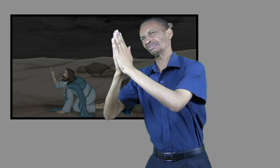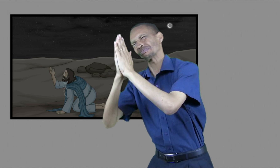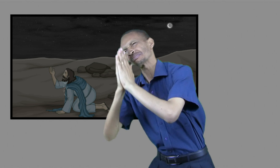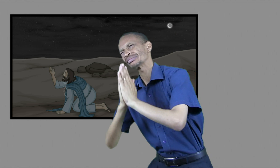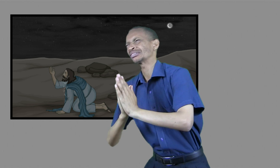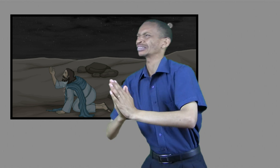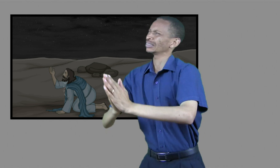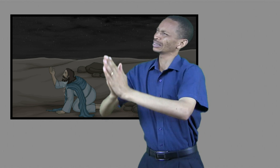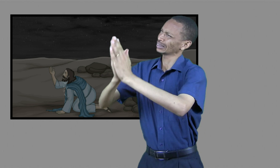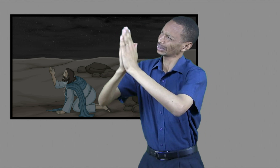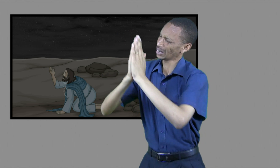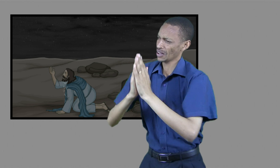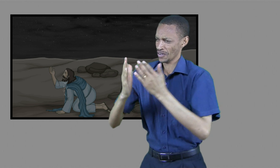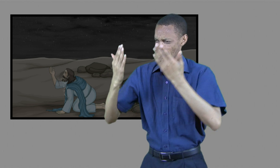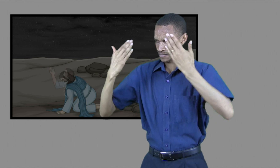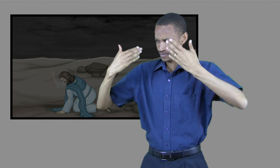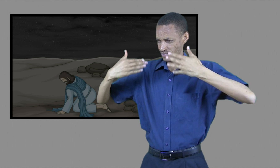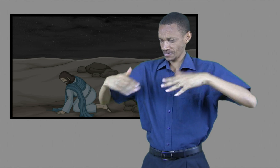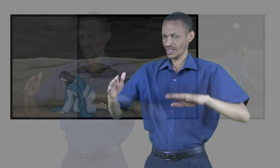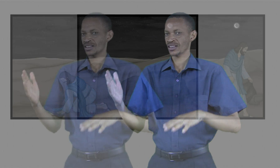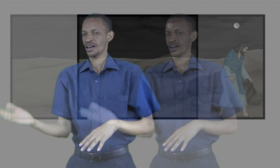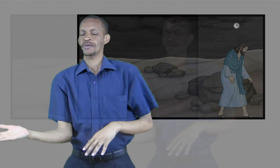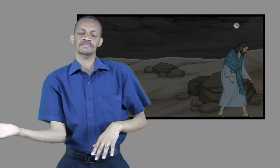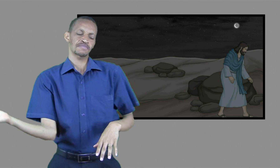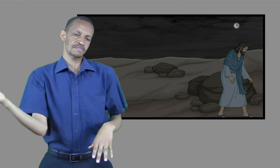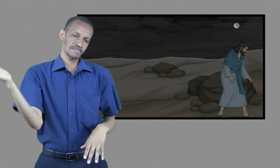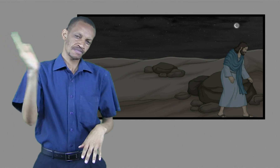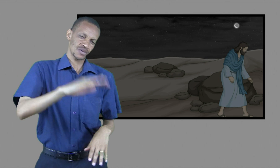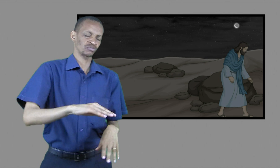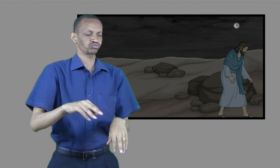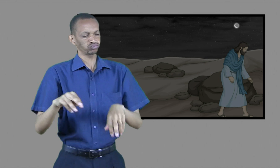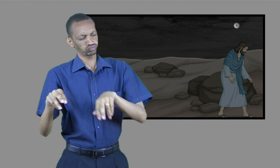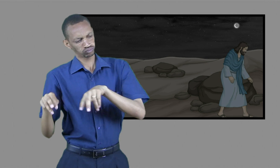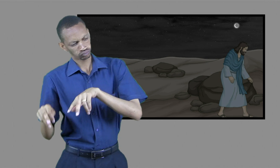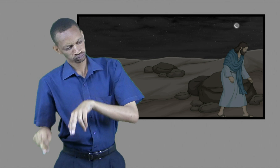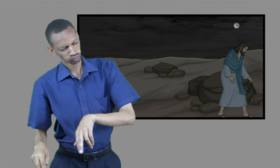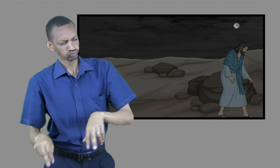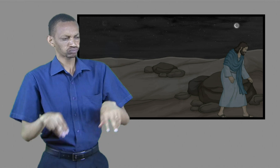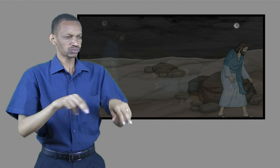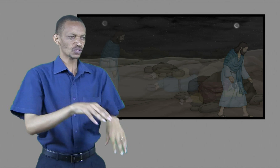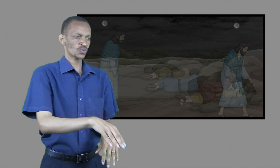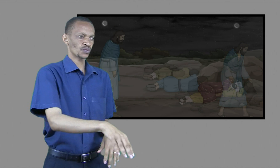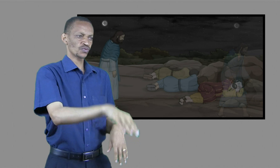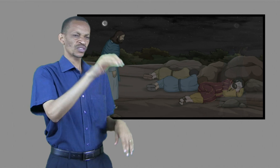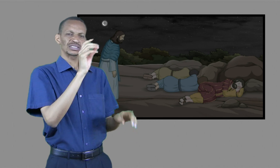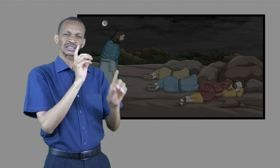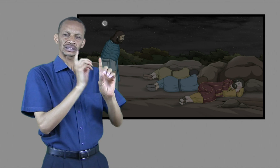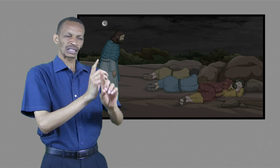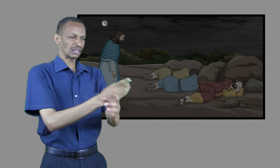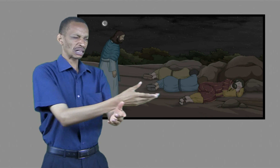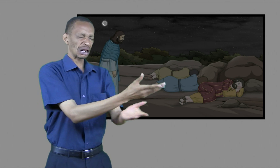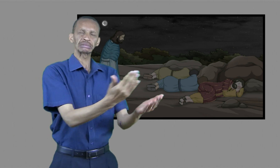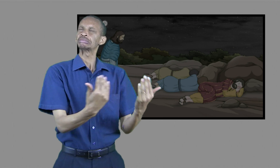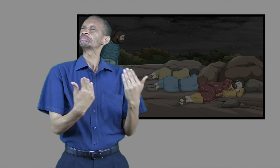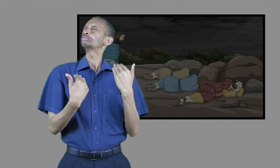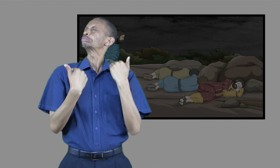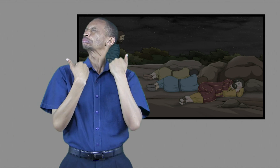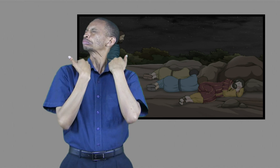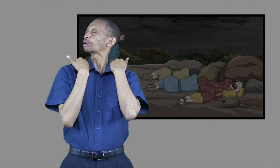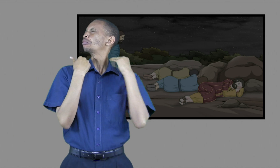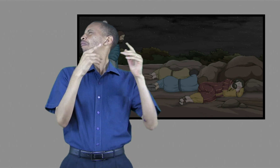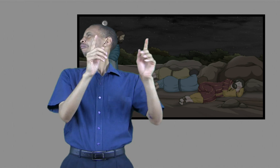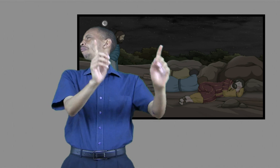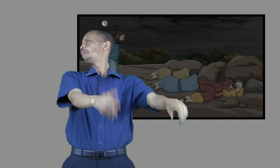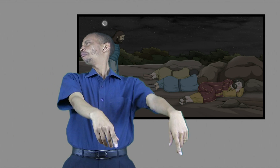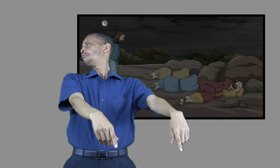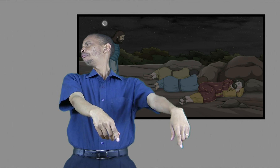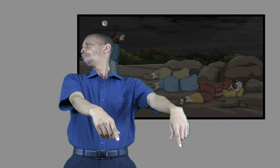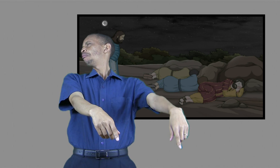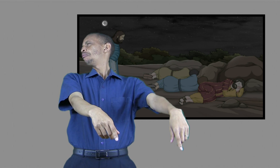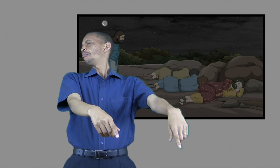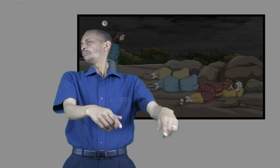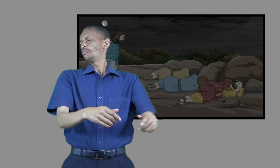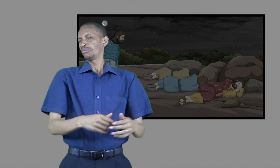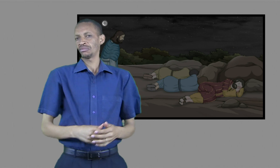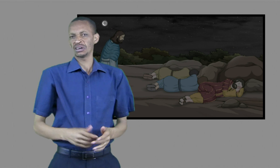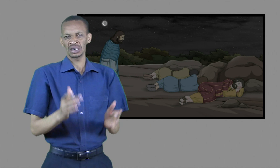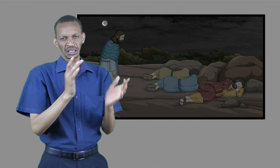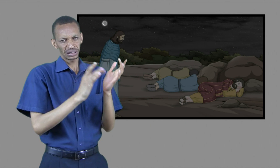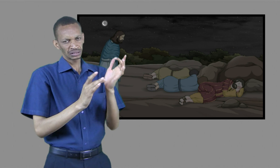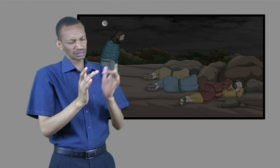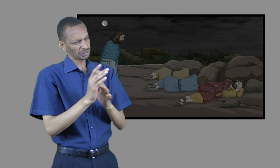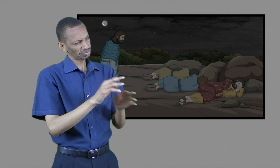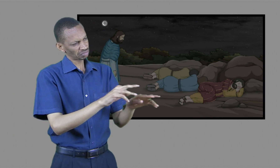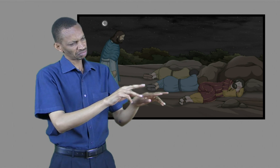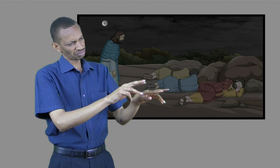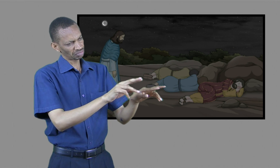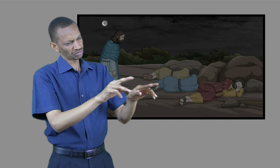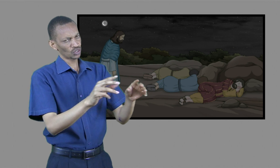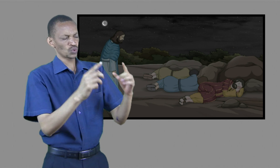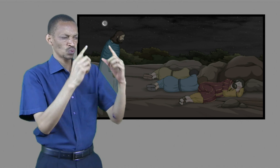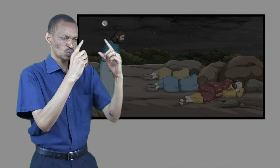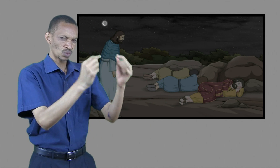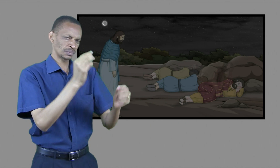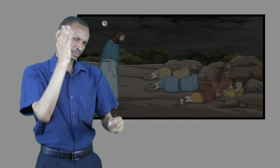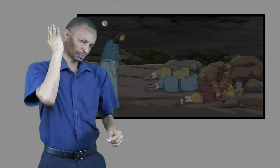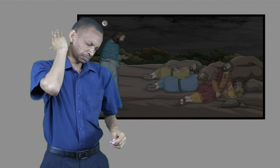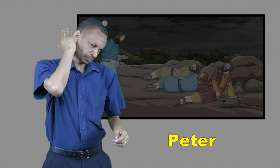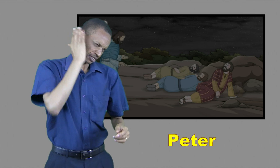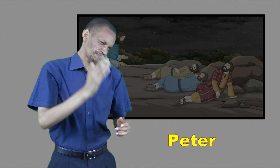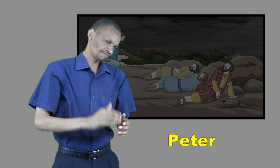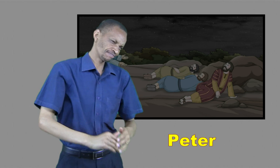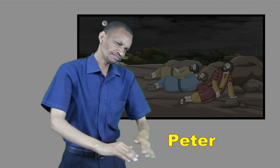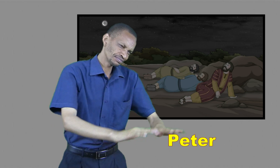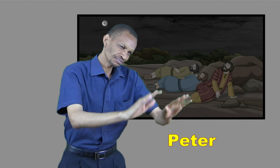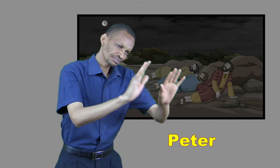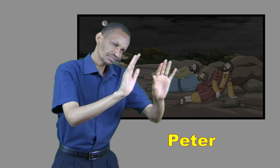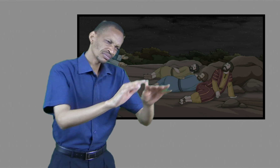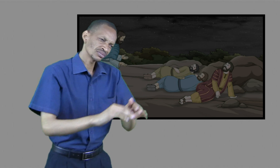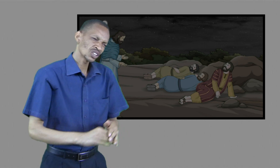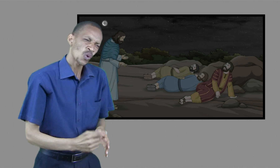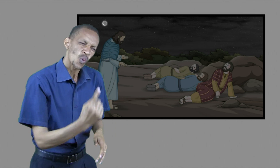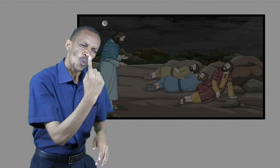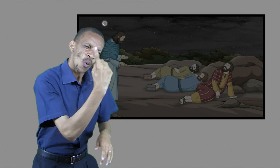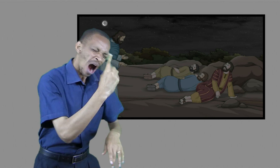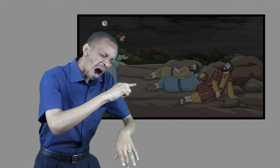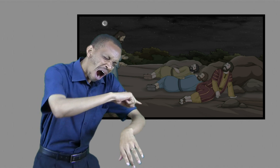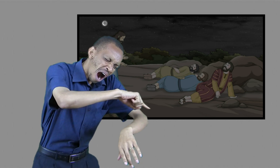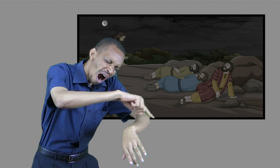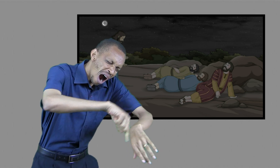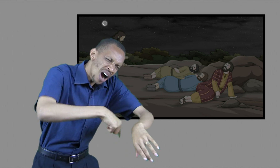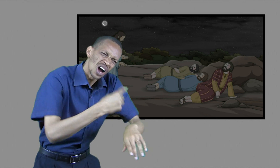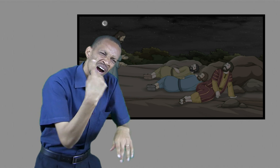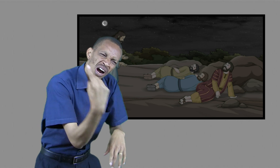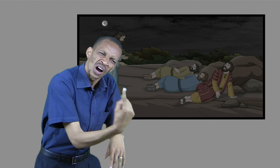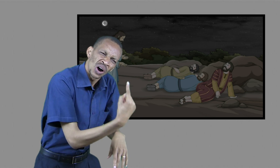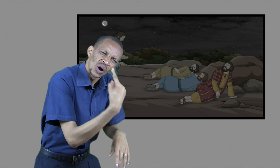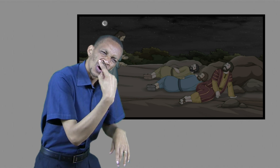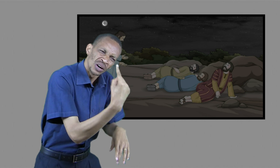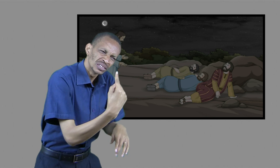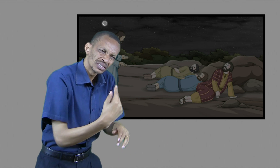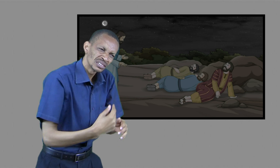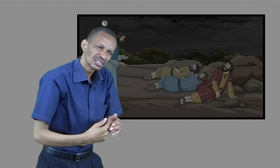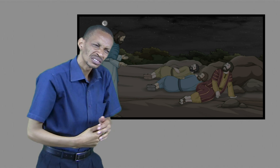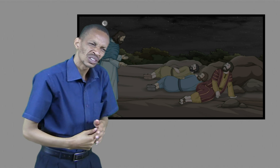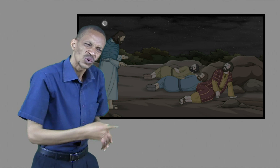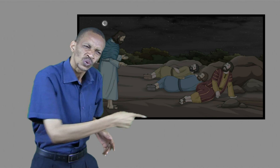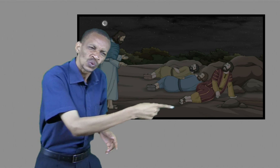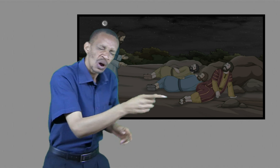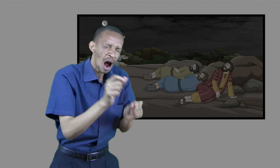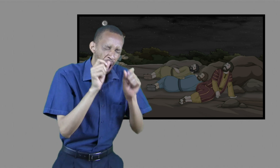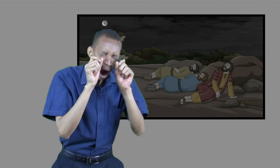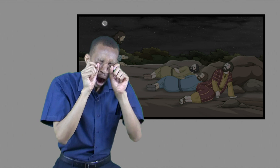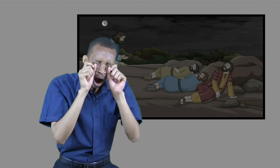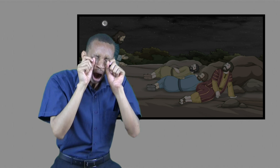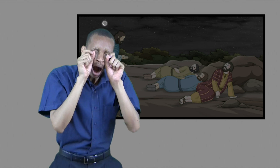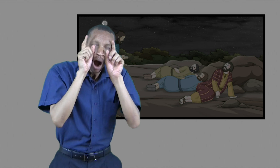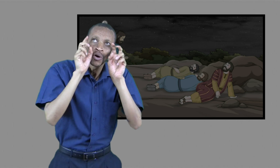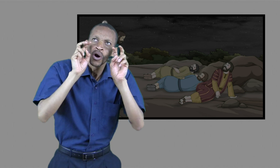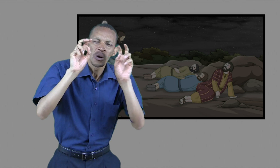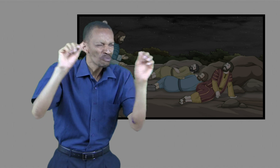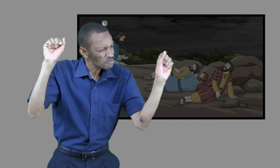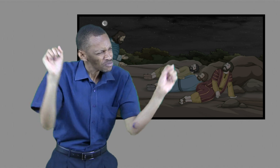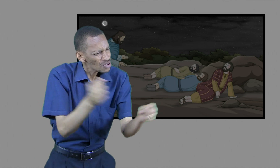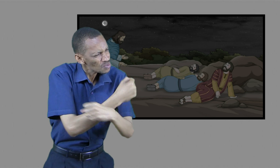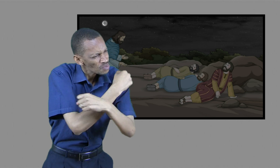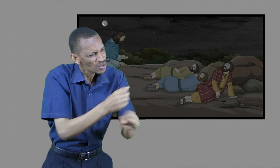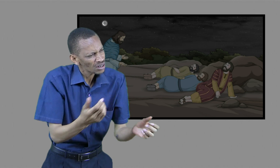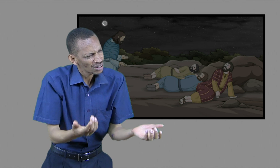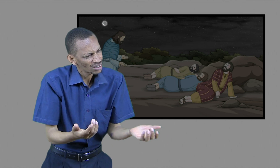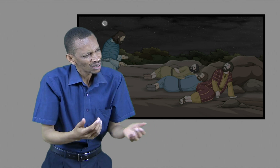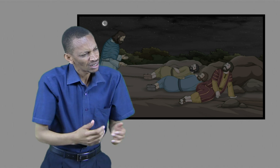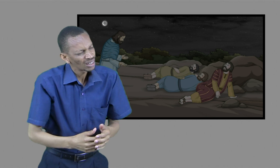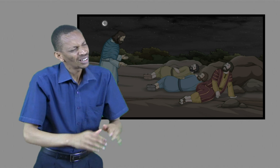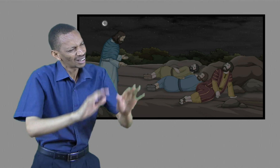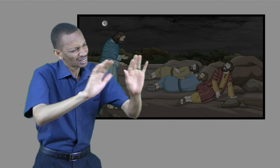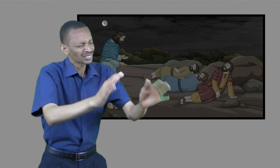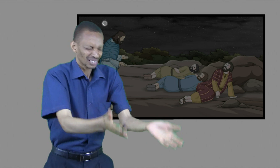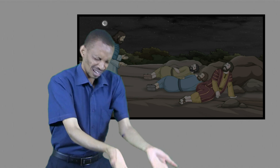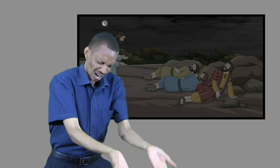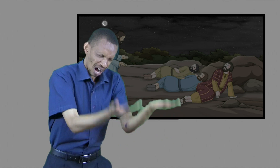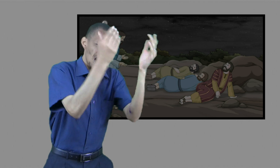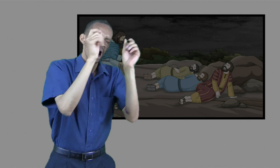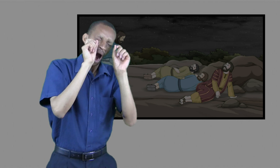Then Jesus returned to the disciples and found them sleeping. “Were you not able to keep watch with Me for one hour?”